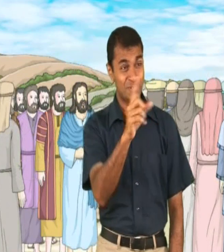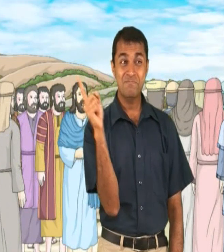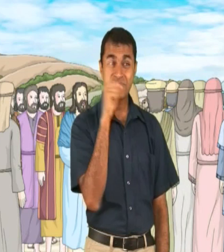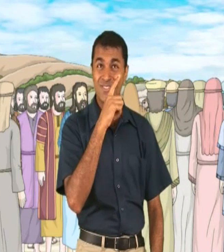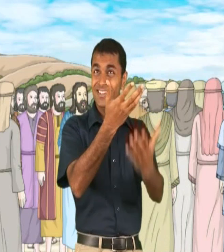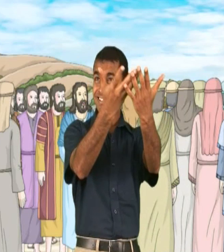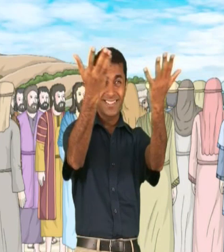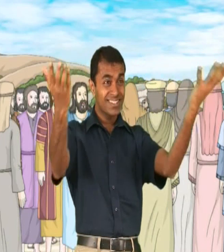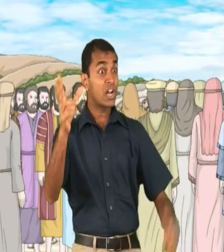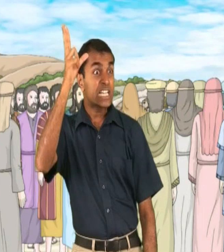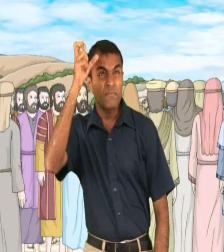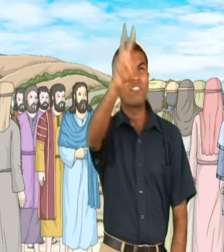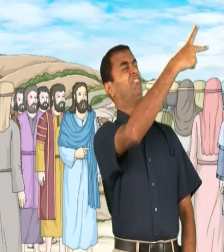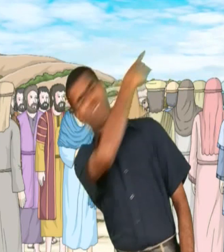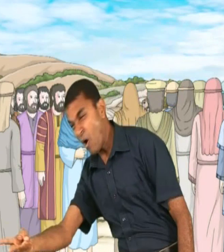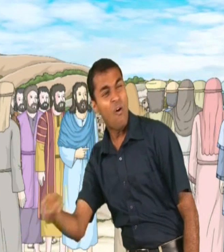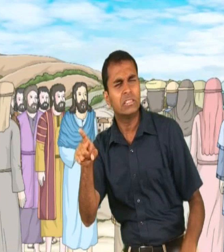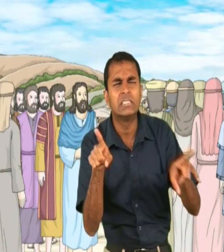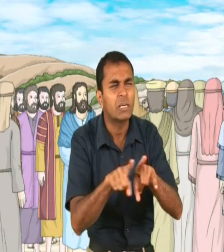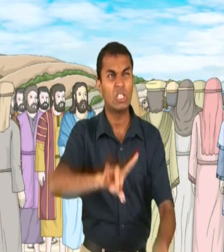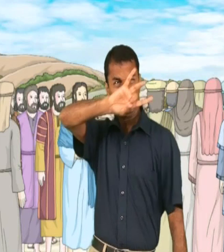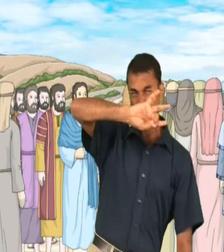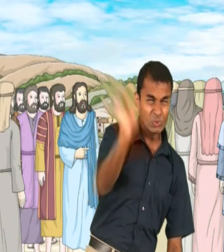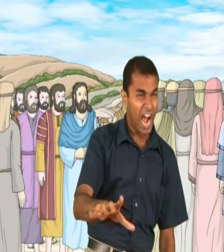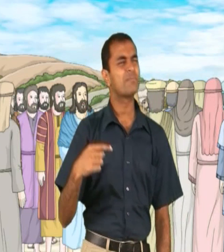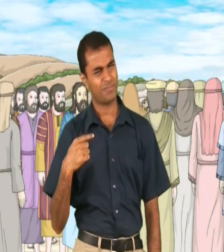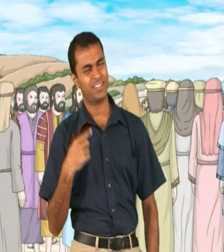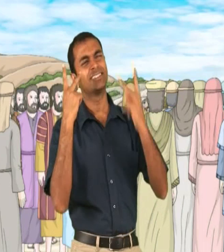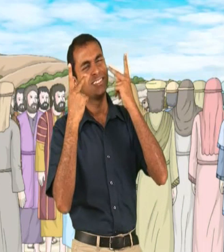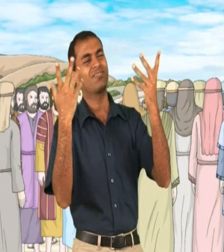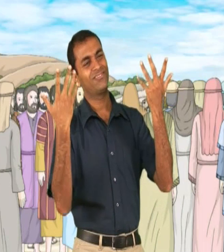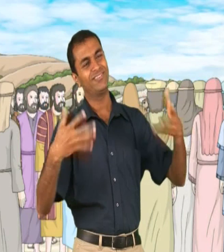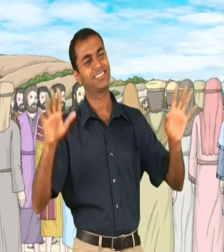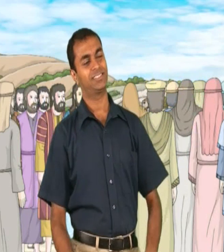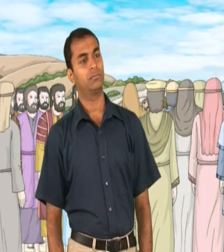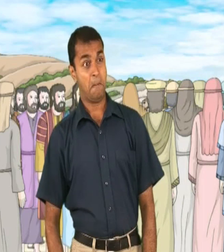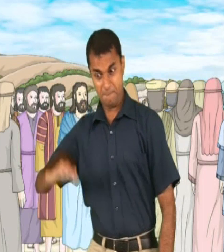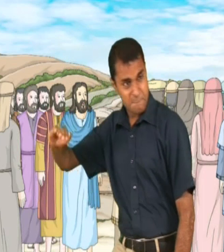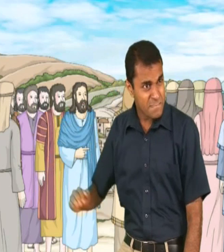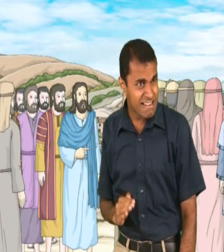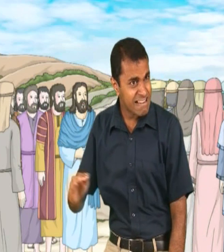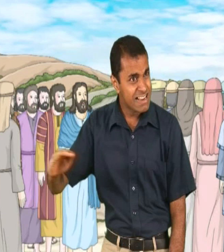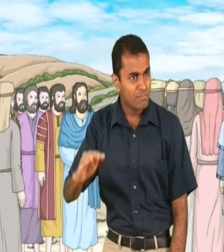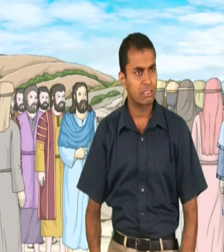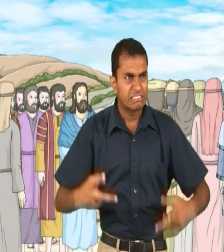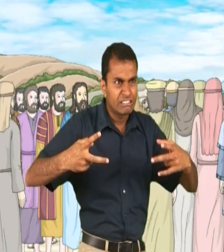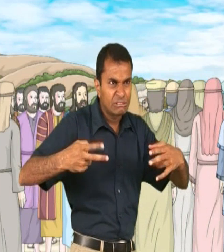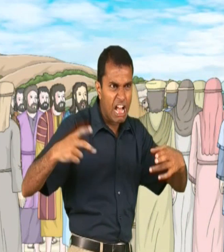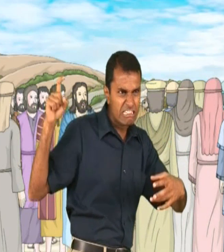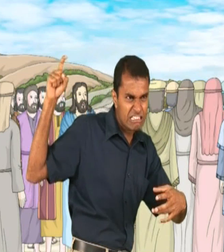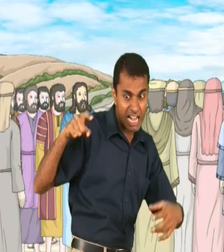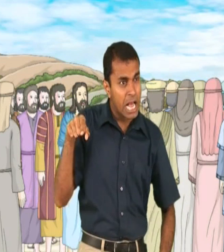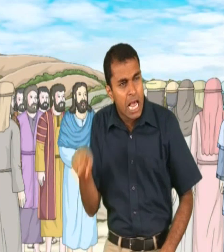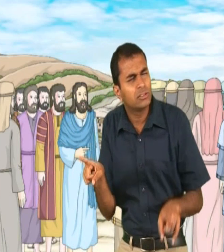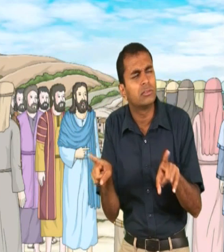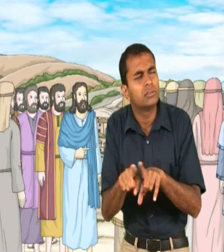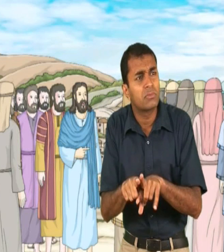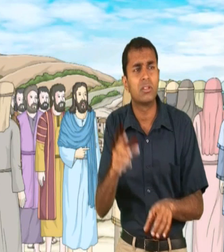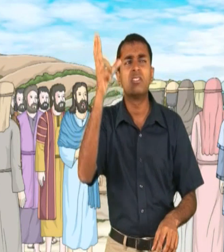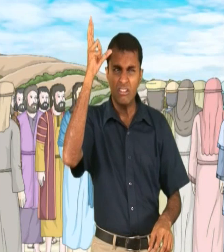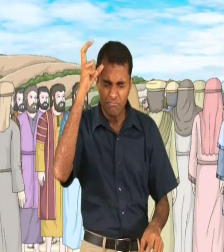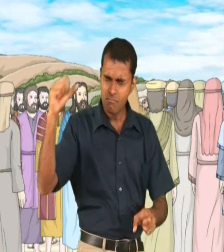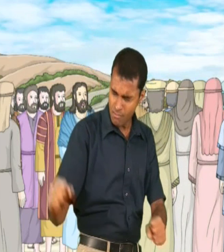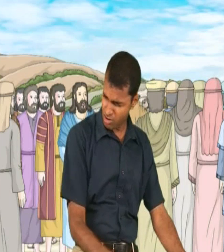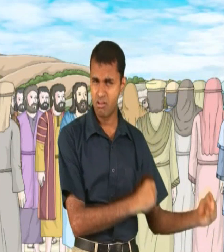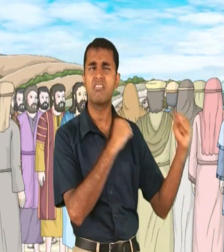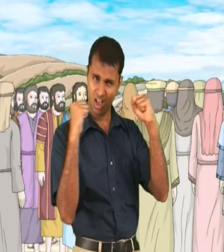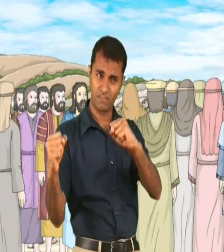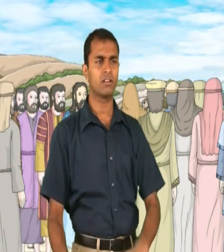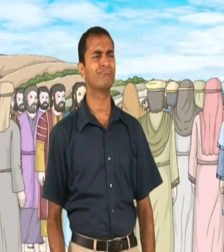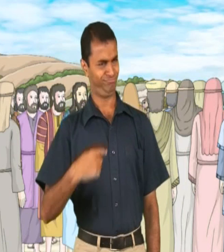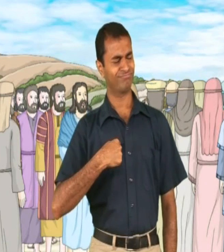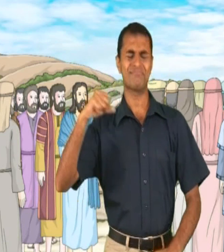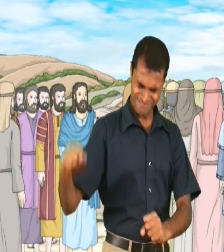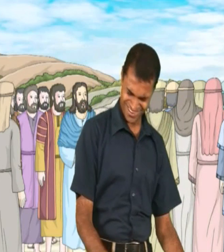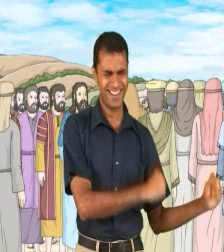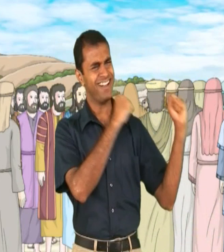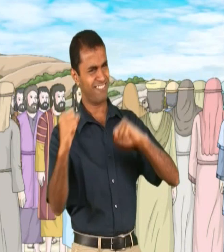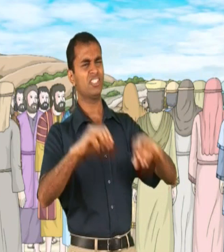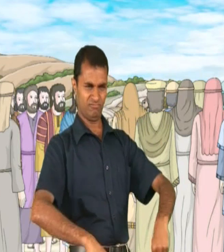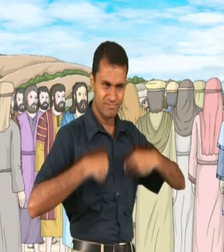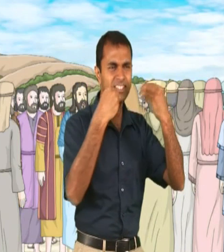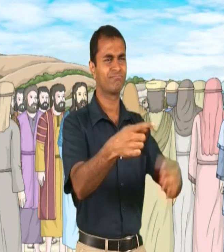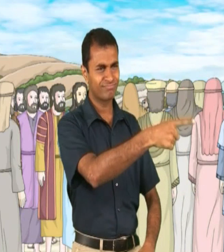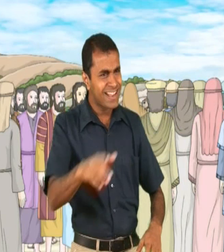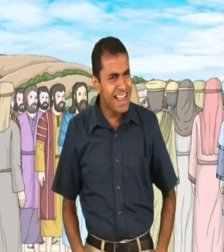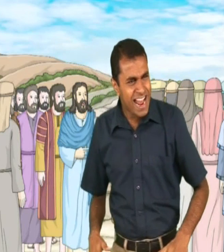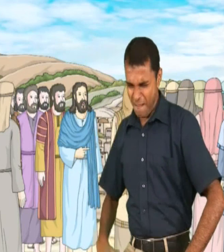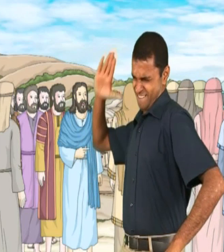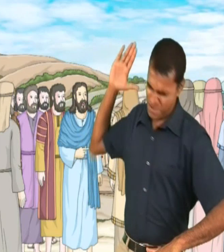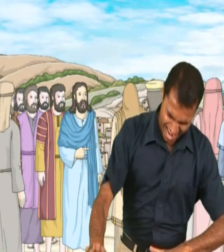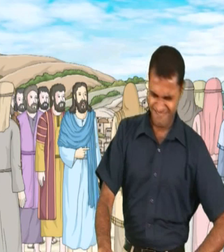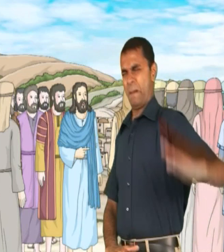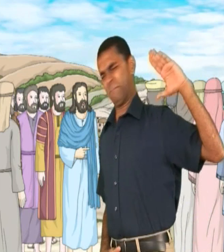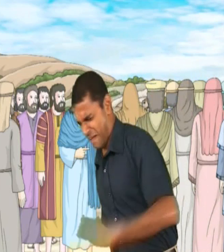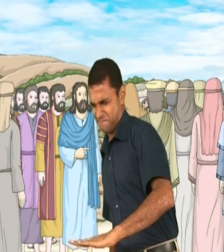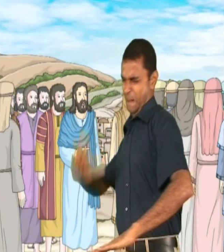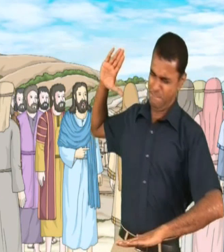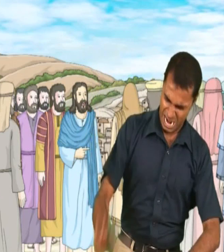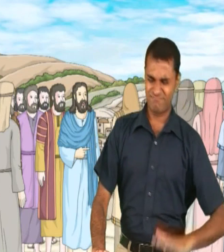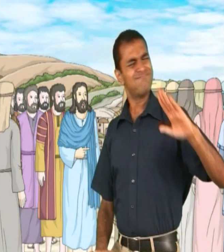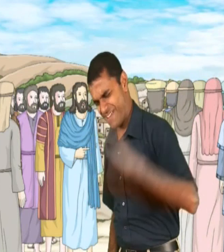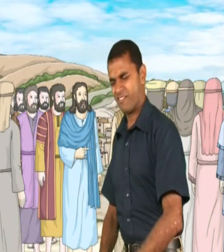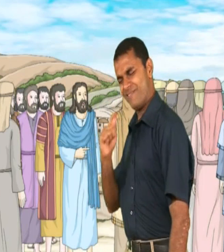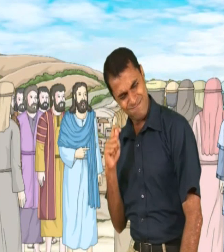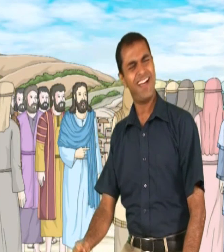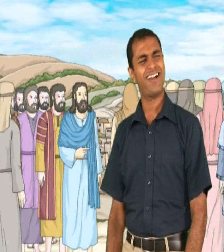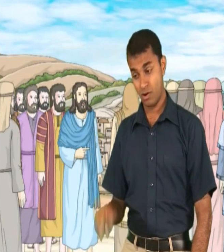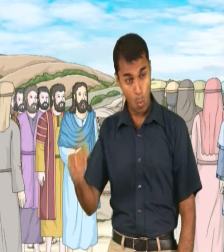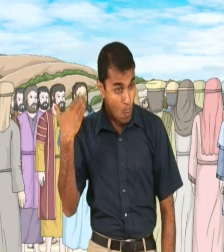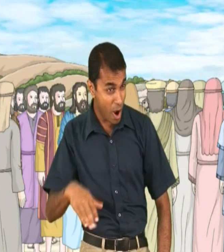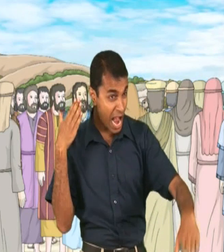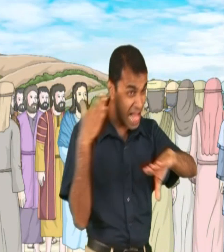Behold, I have given you authority to tread on snakes and scorpions, and over all the power of the enemy.